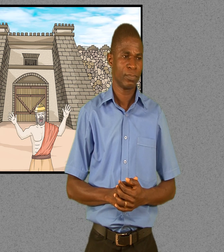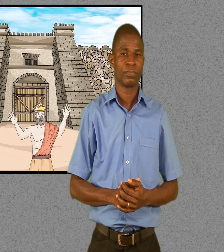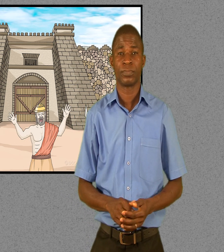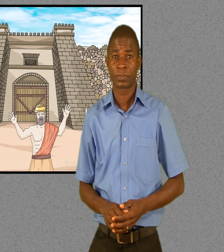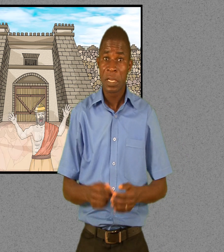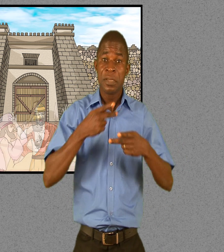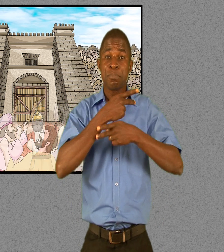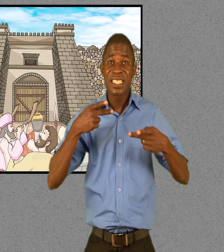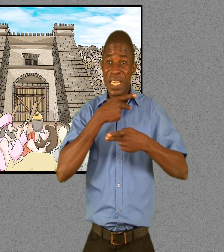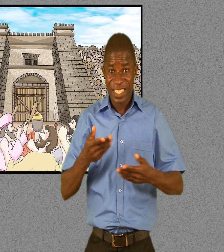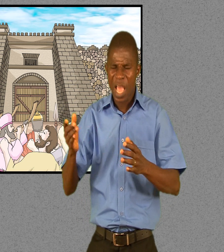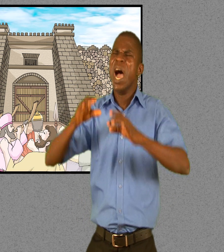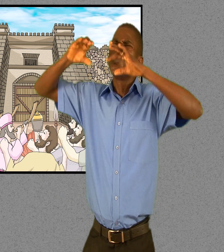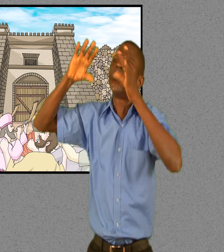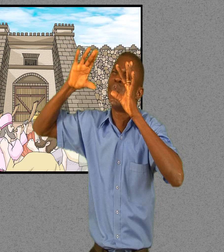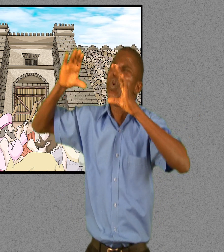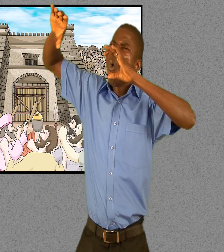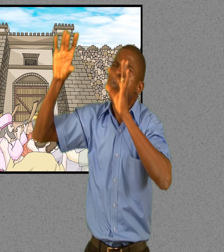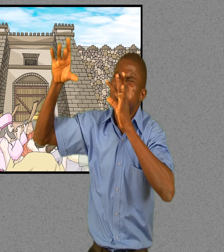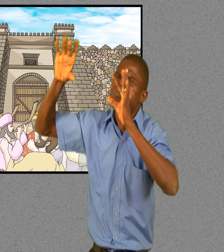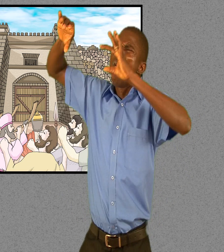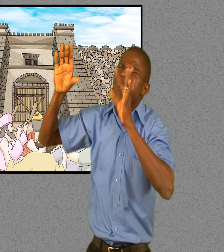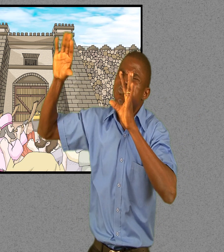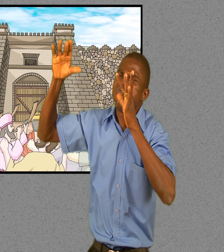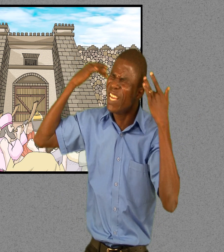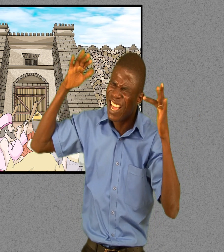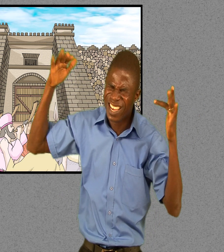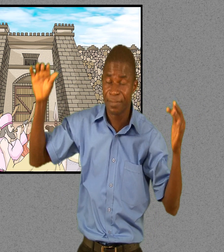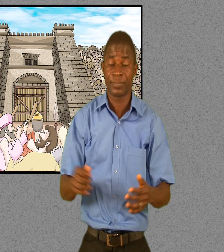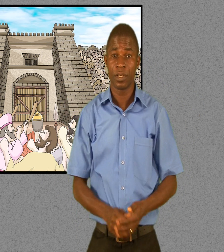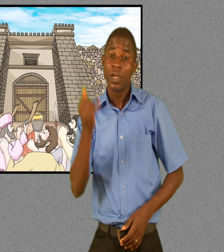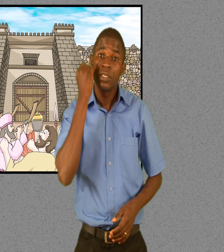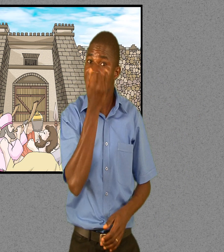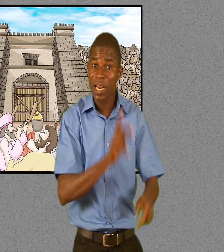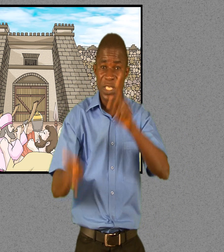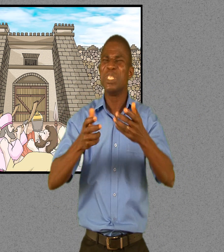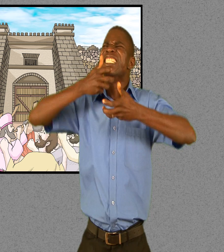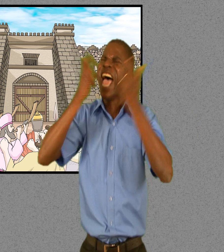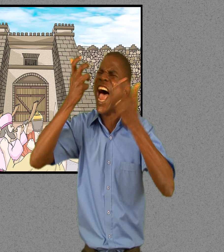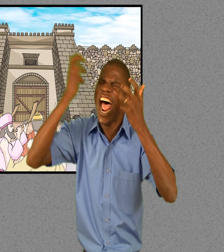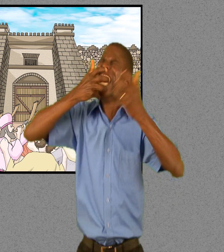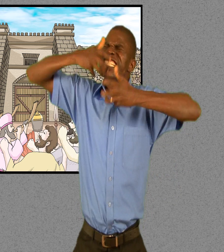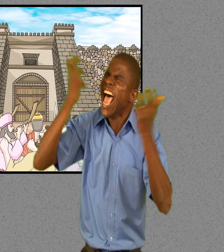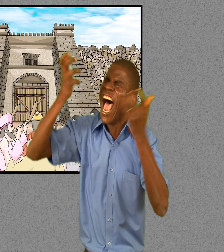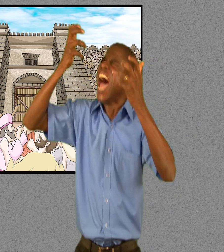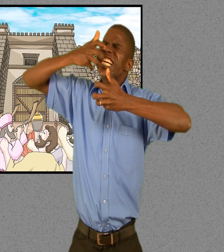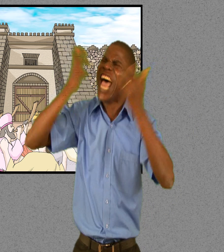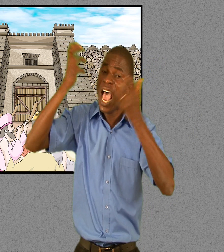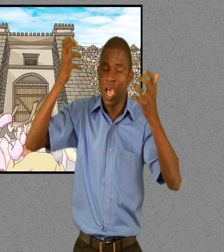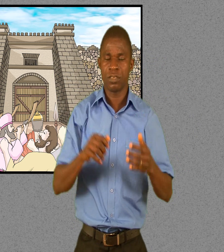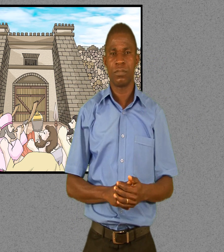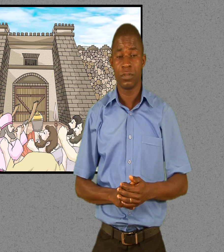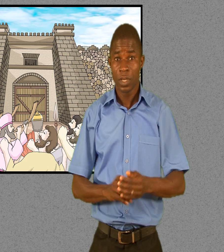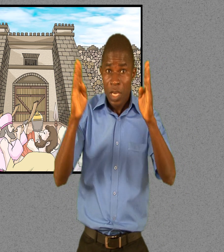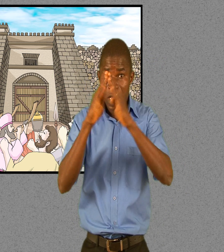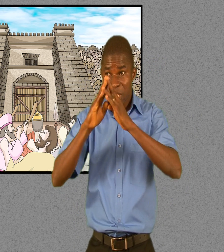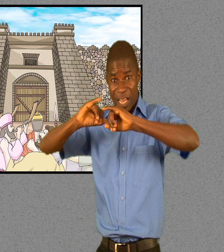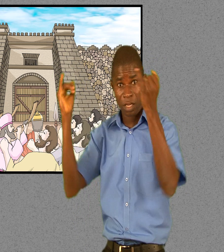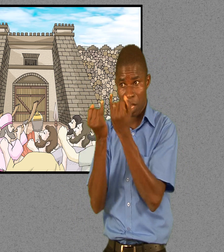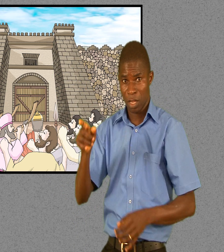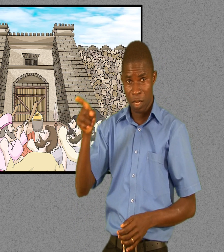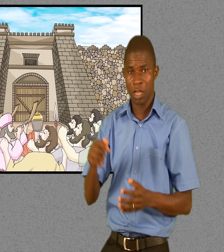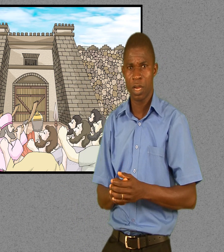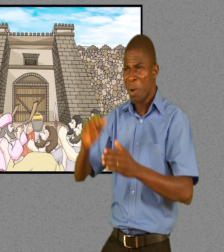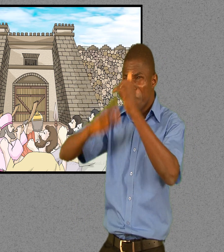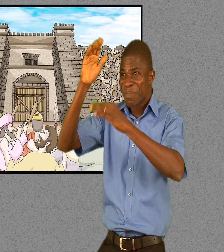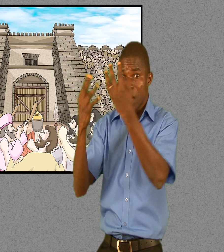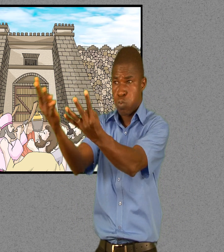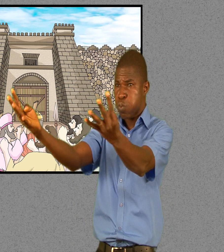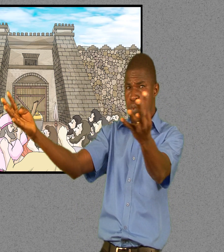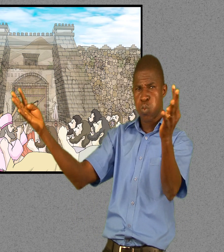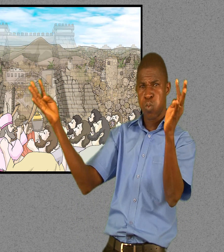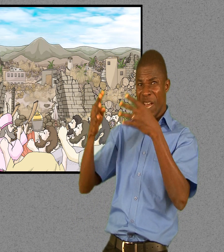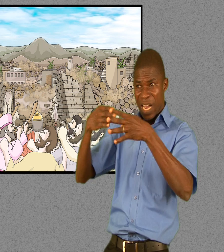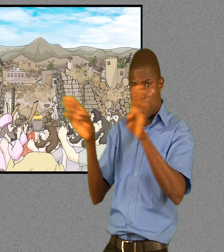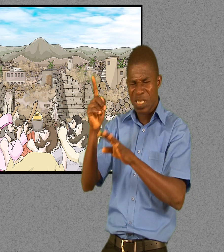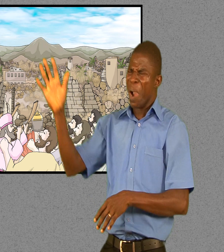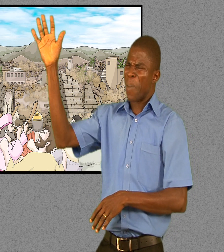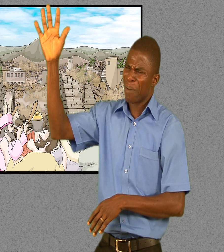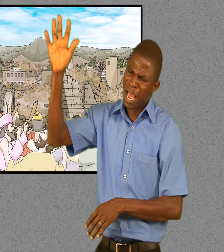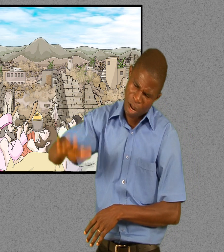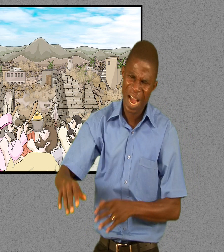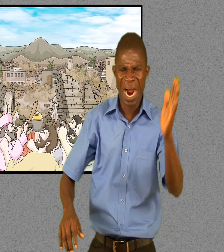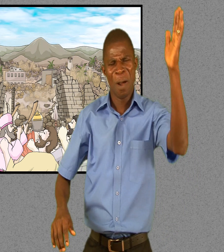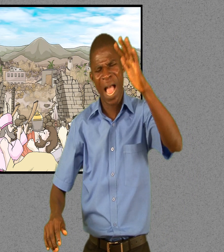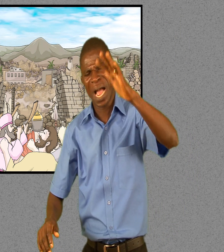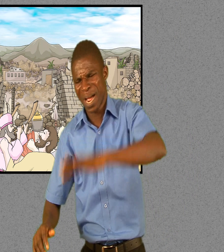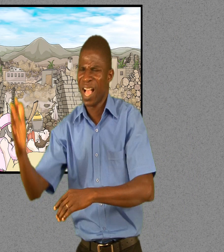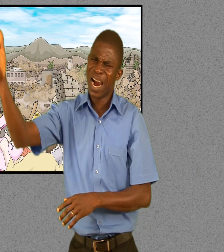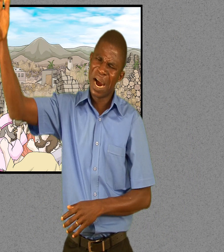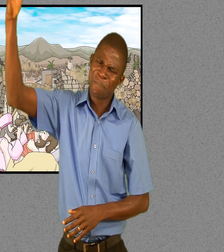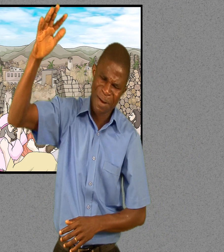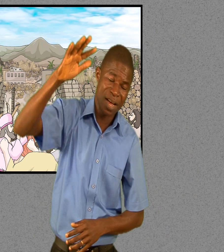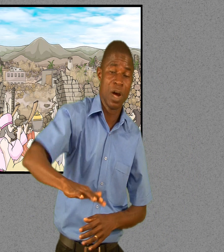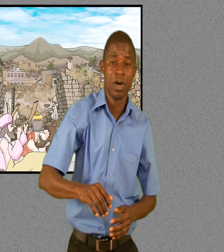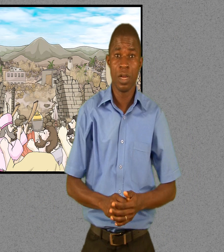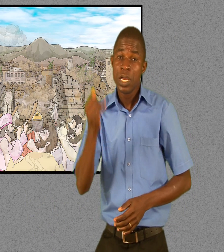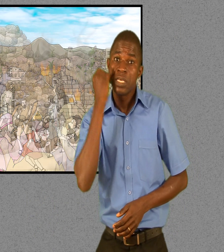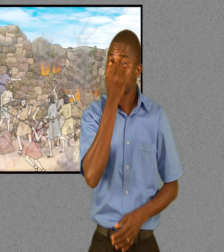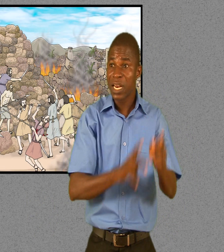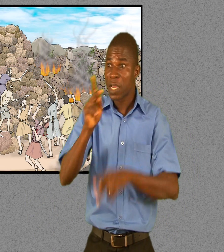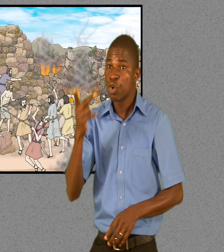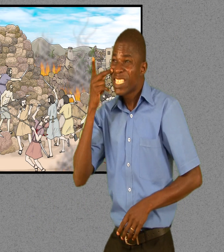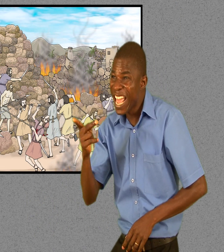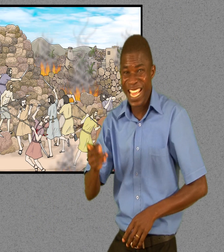So when the rams’ horns sounded, the people shouted. When they heard the blast of the horn, the people gave a great shout, and the wall collapsed.